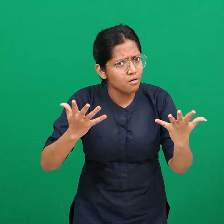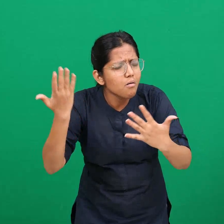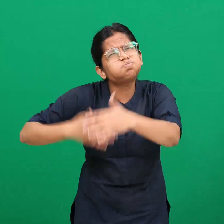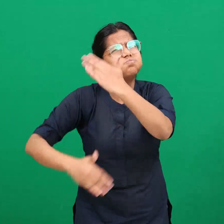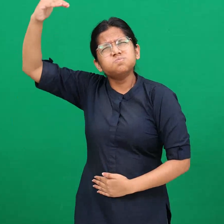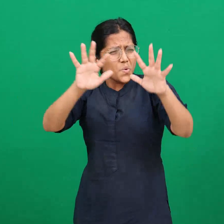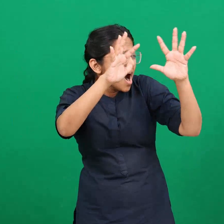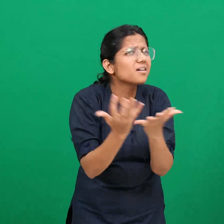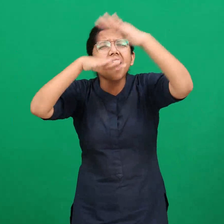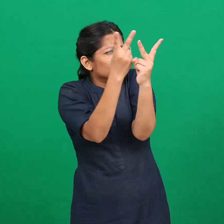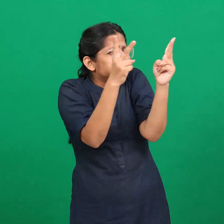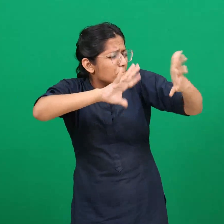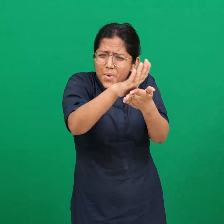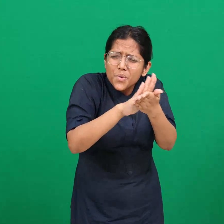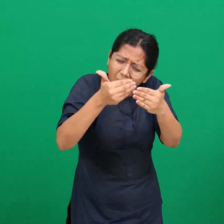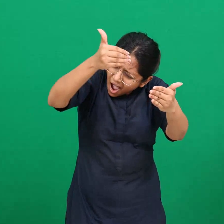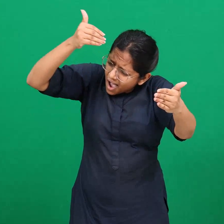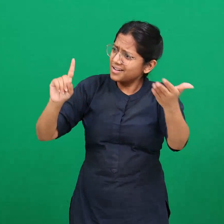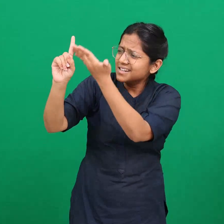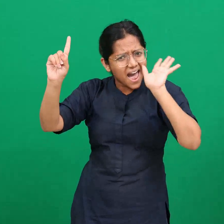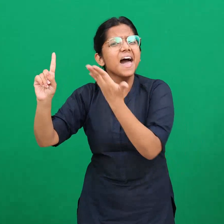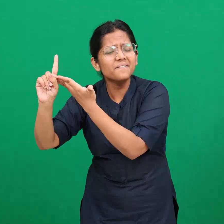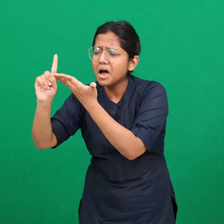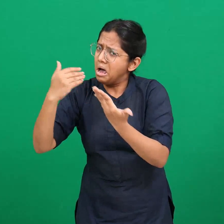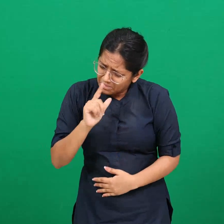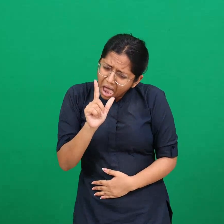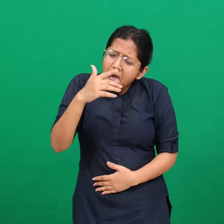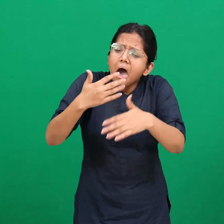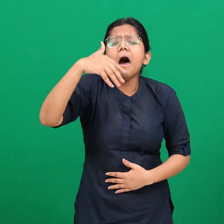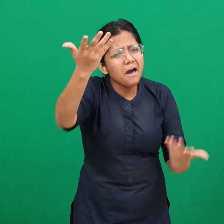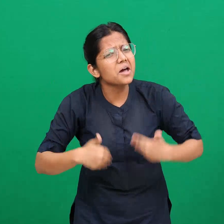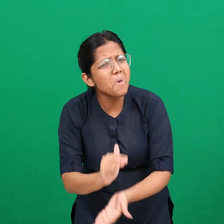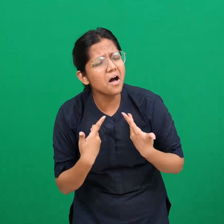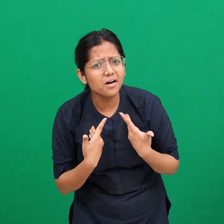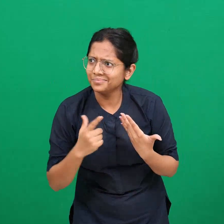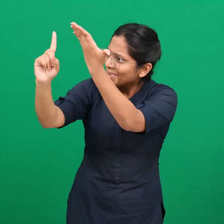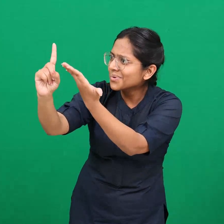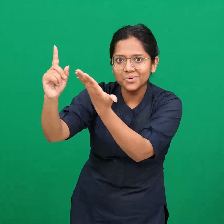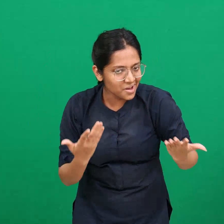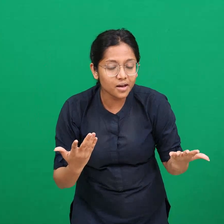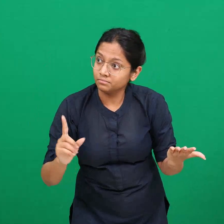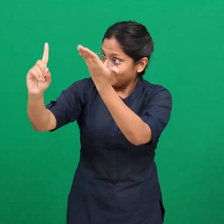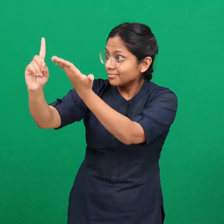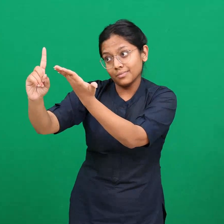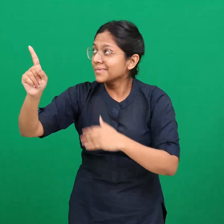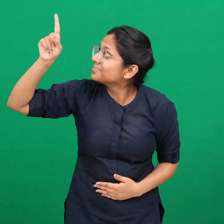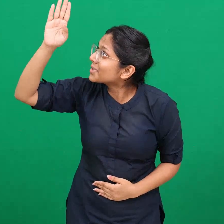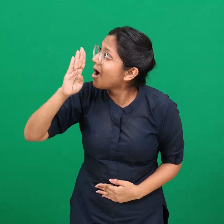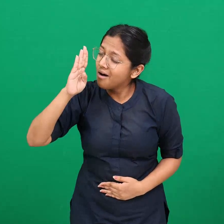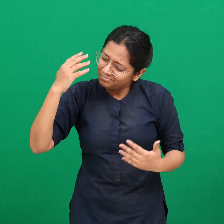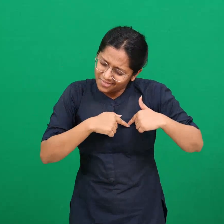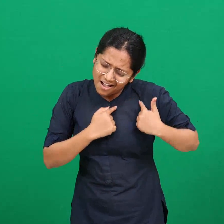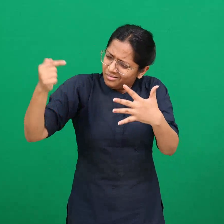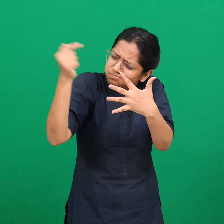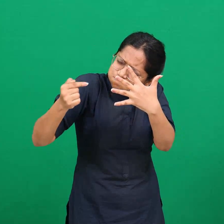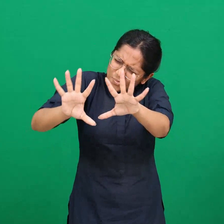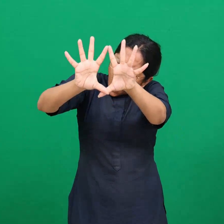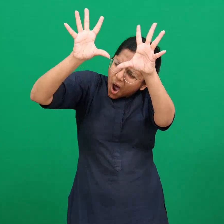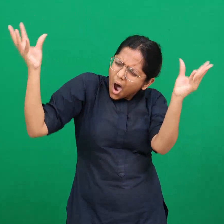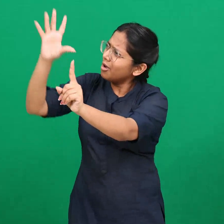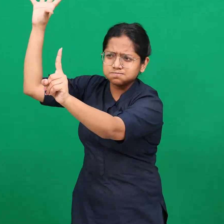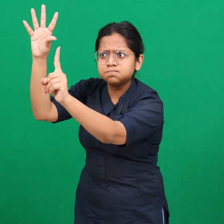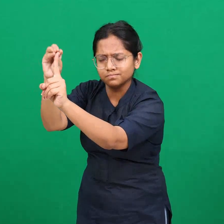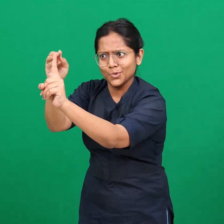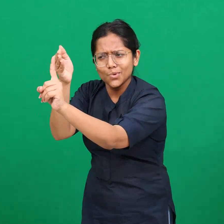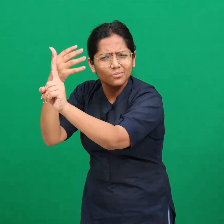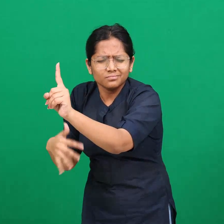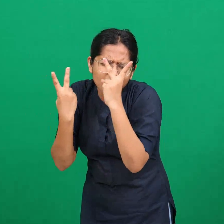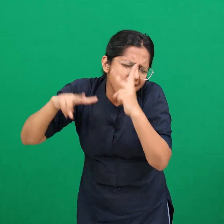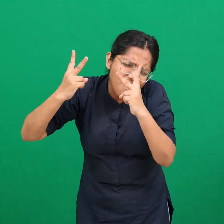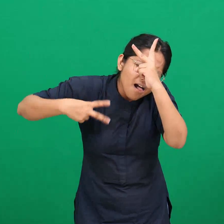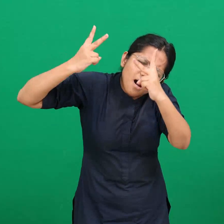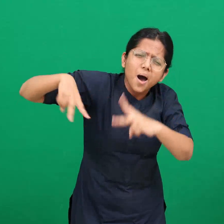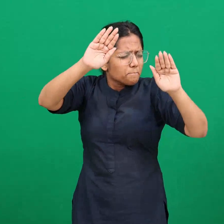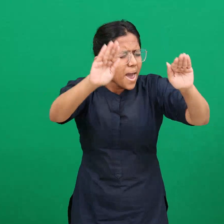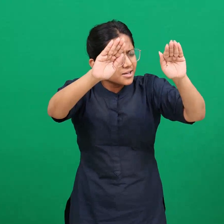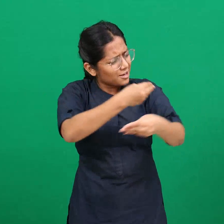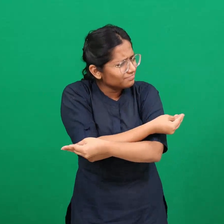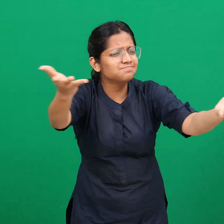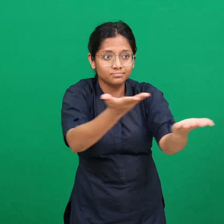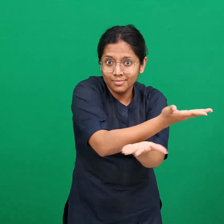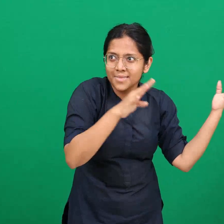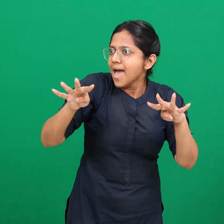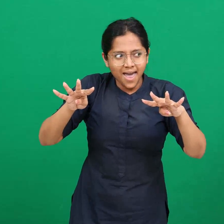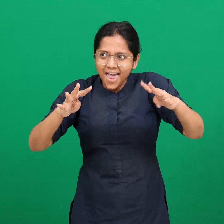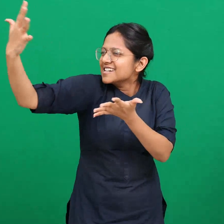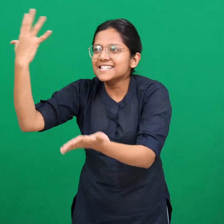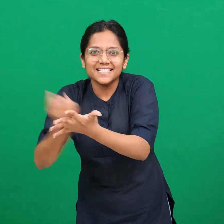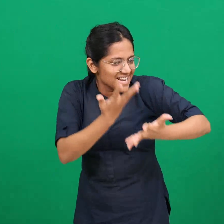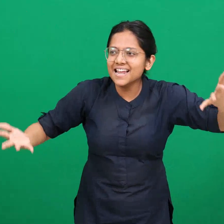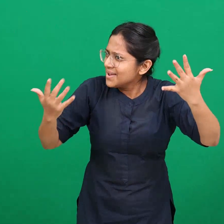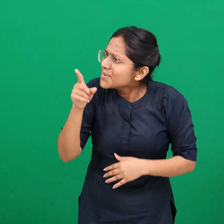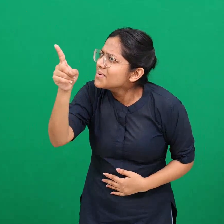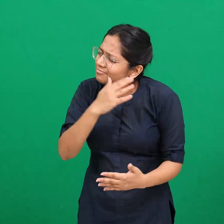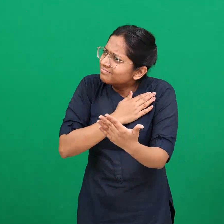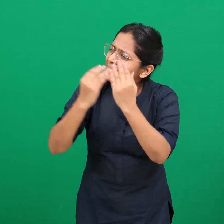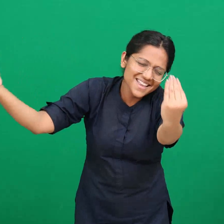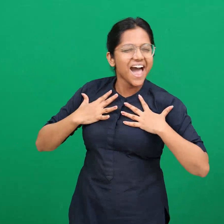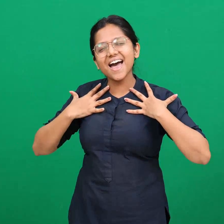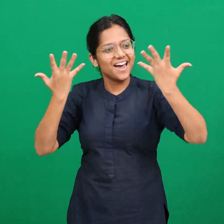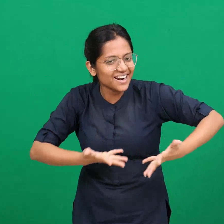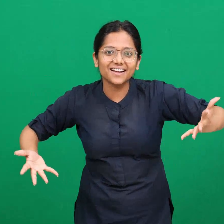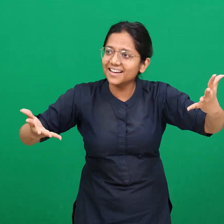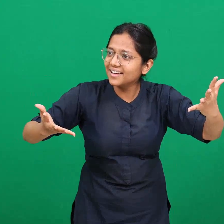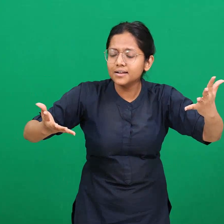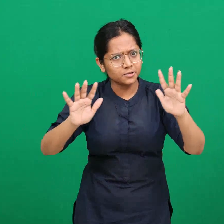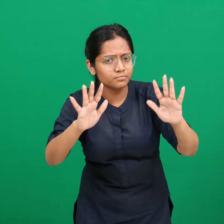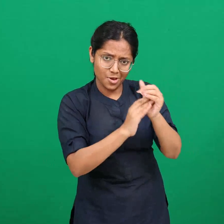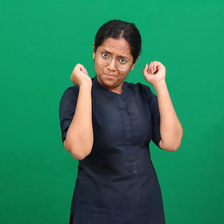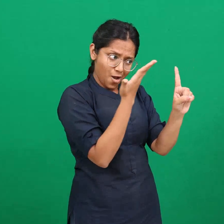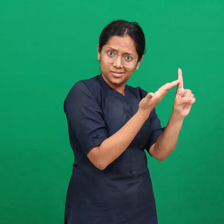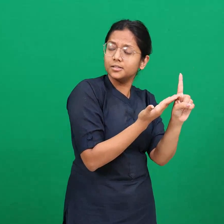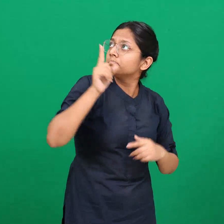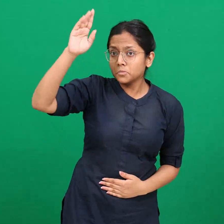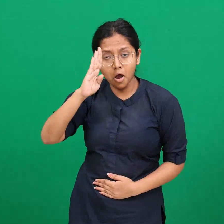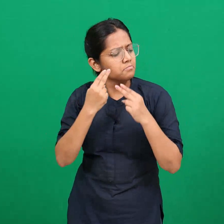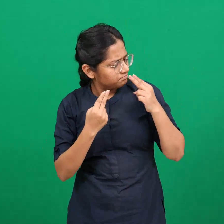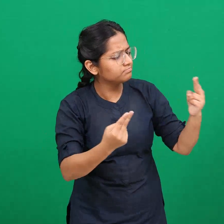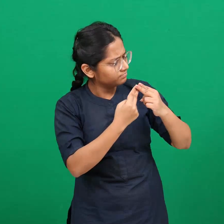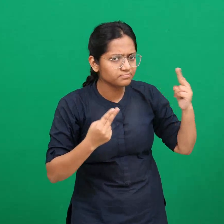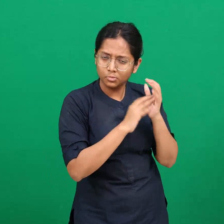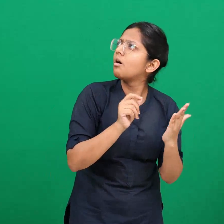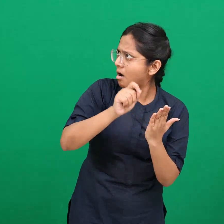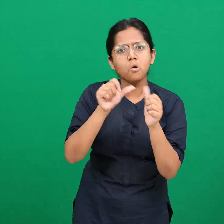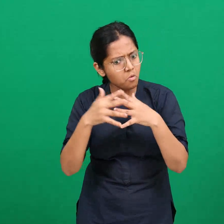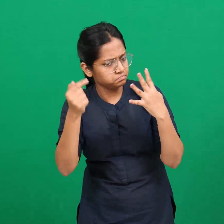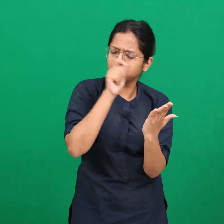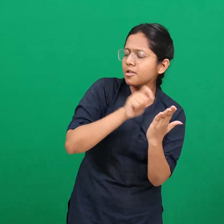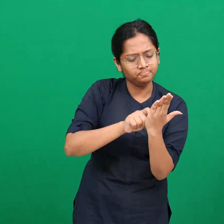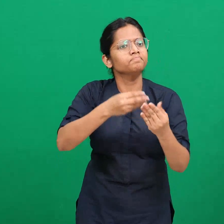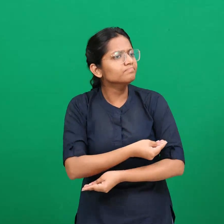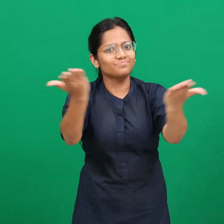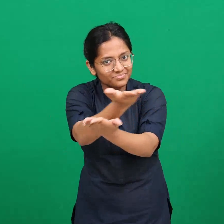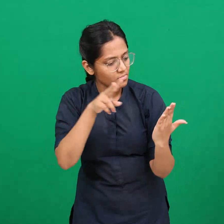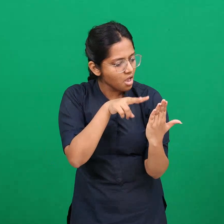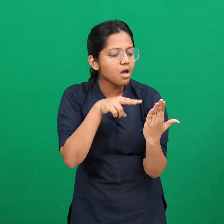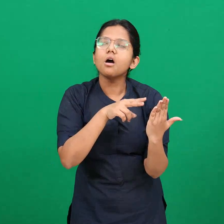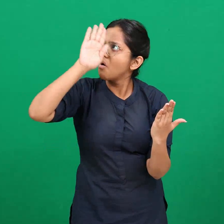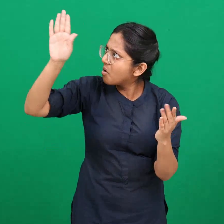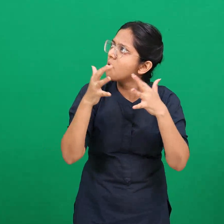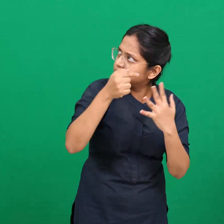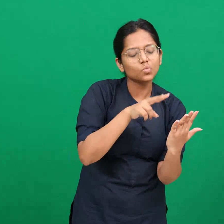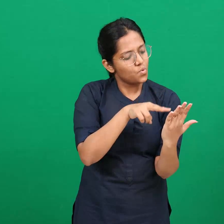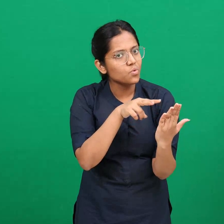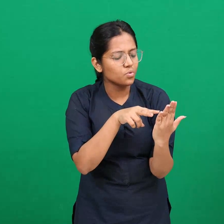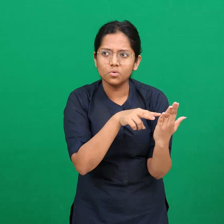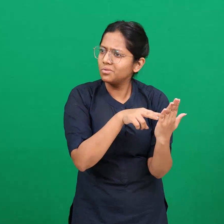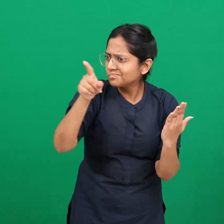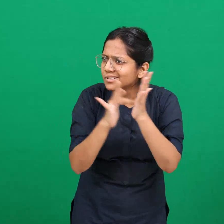He cried out, saying, "This is He of whom I said, ' He who comes after me has surpassed me because He was before me.'" From His fullness we have all received grace upon grace.